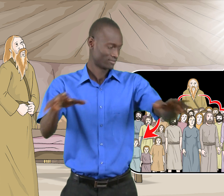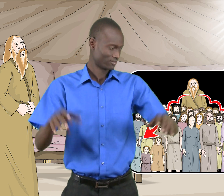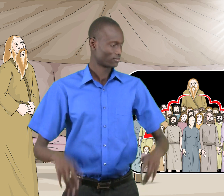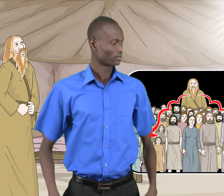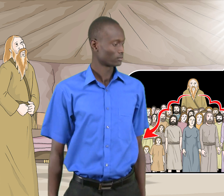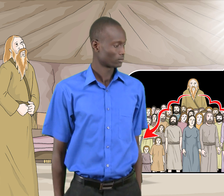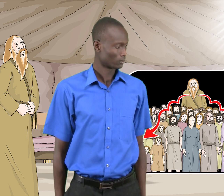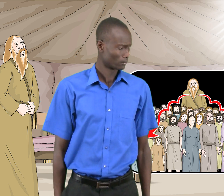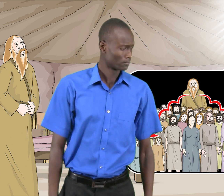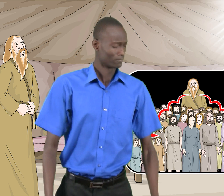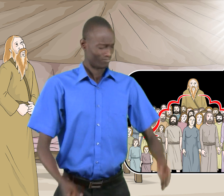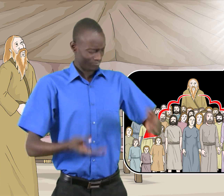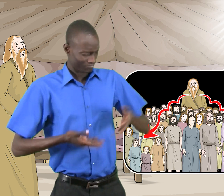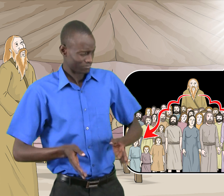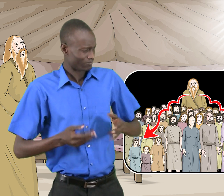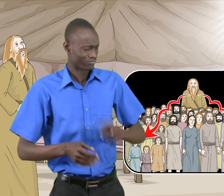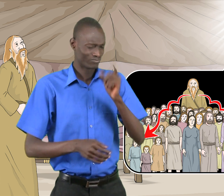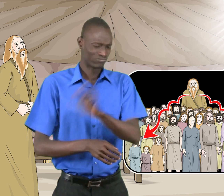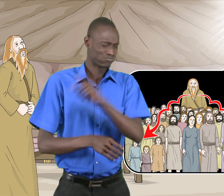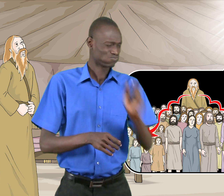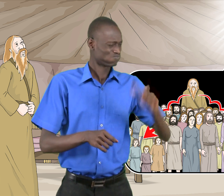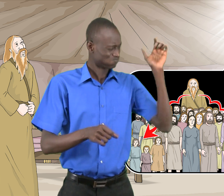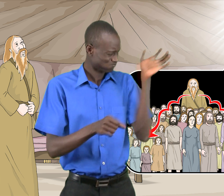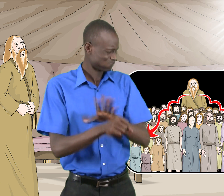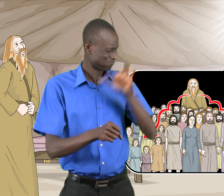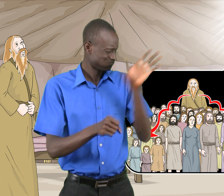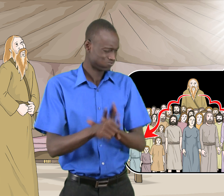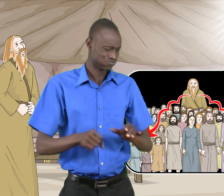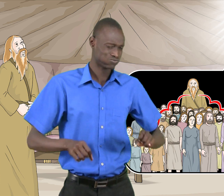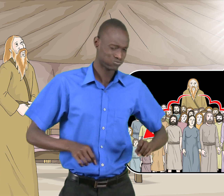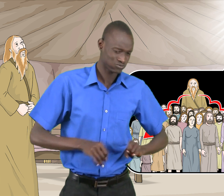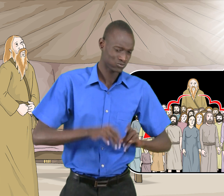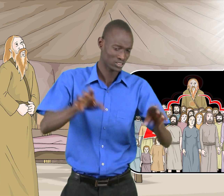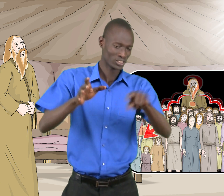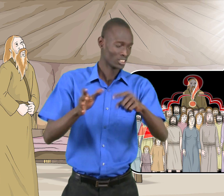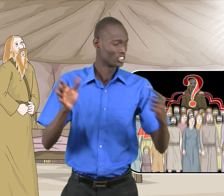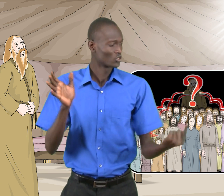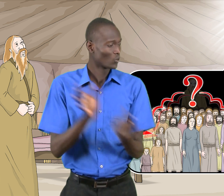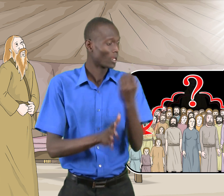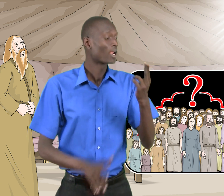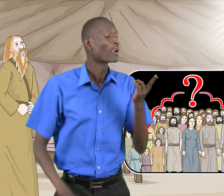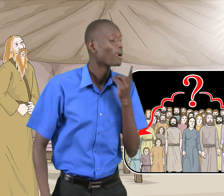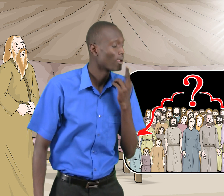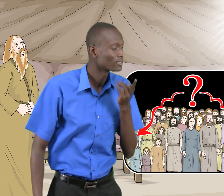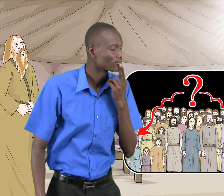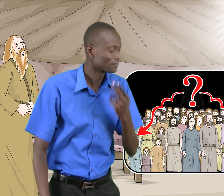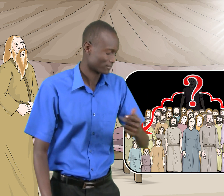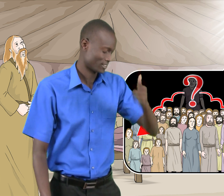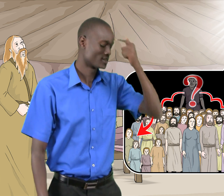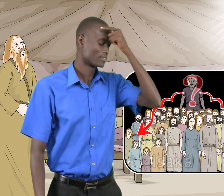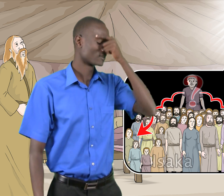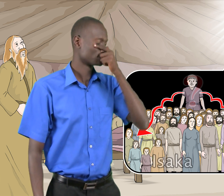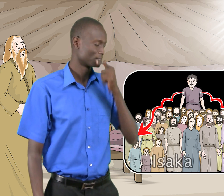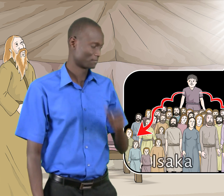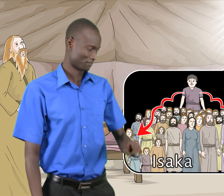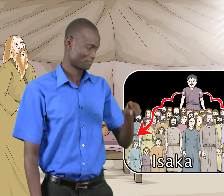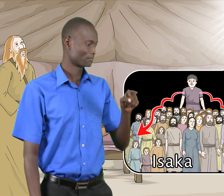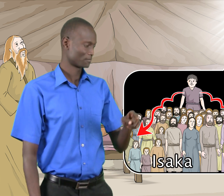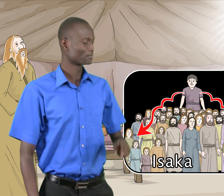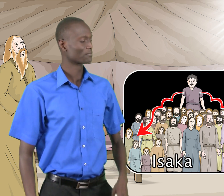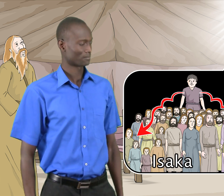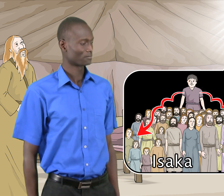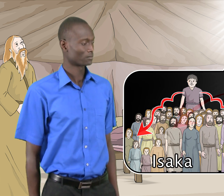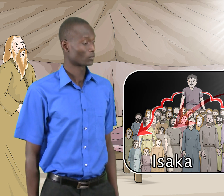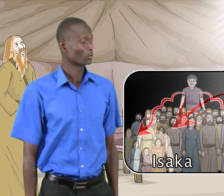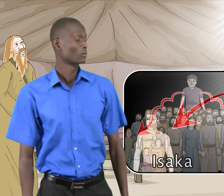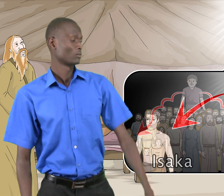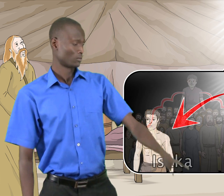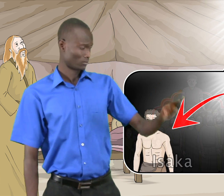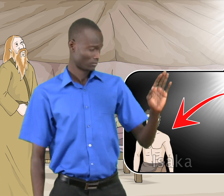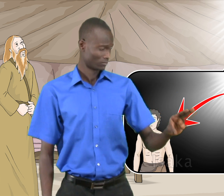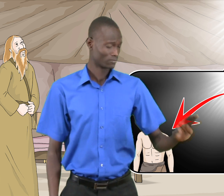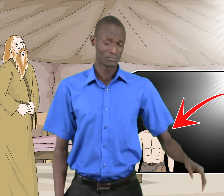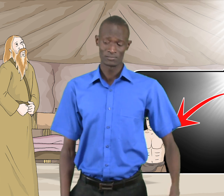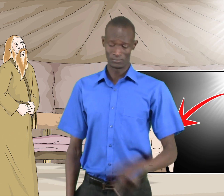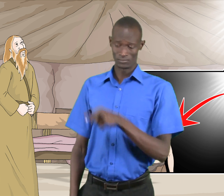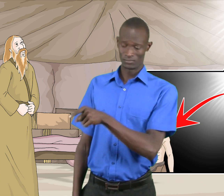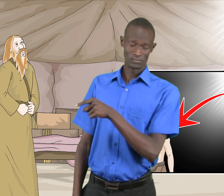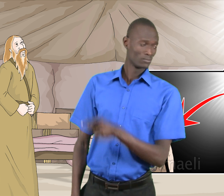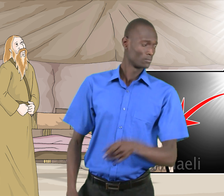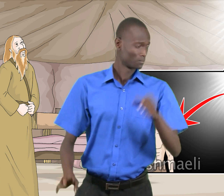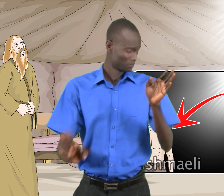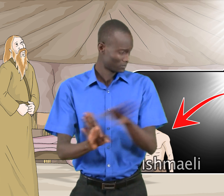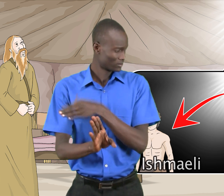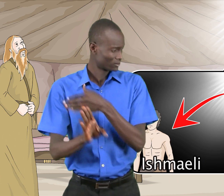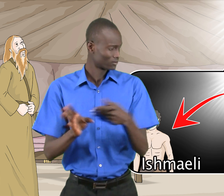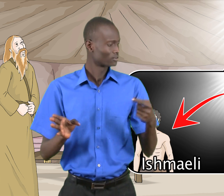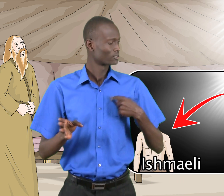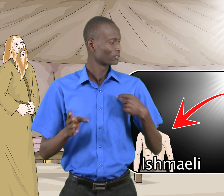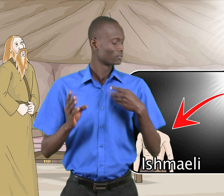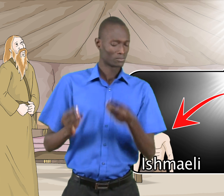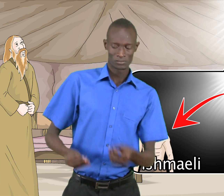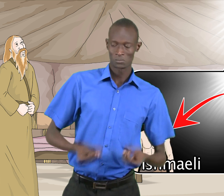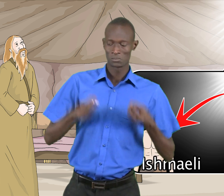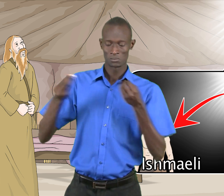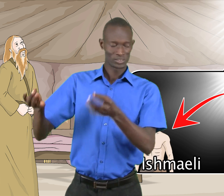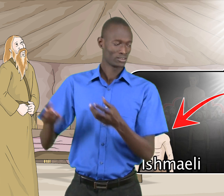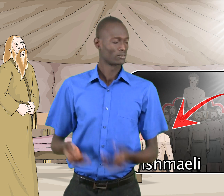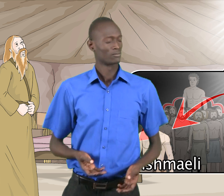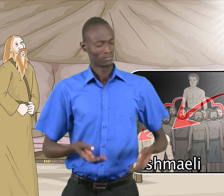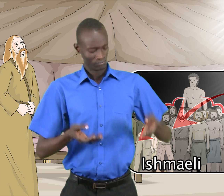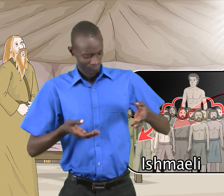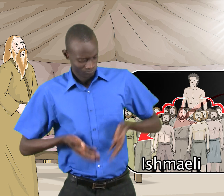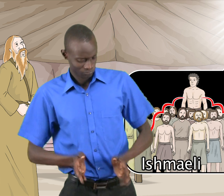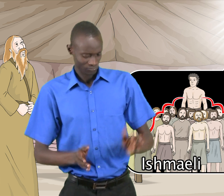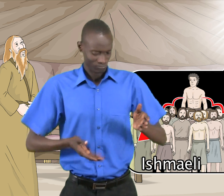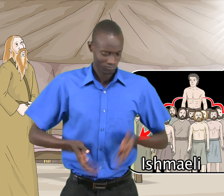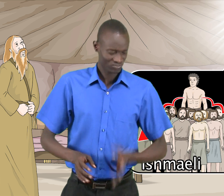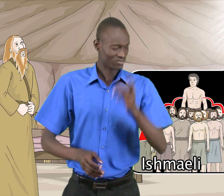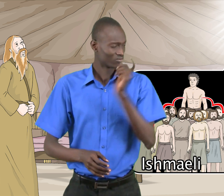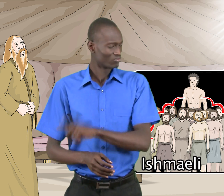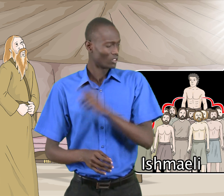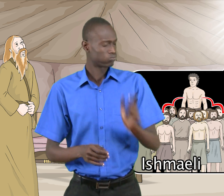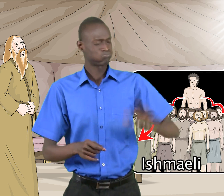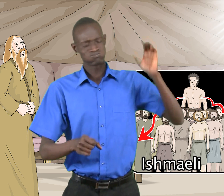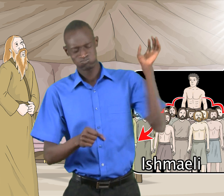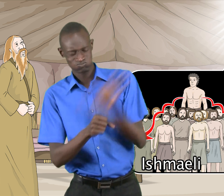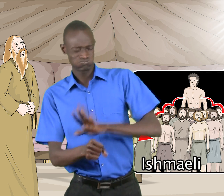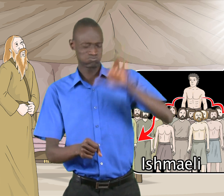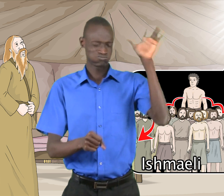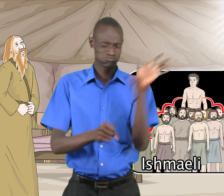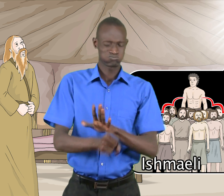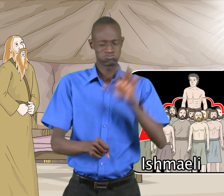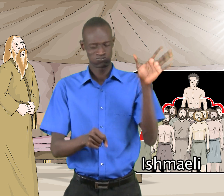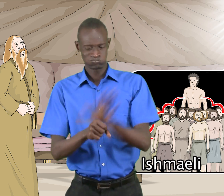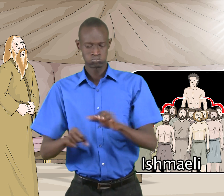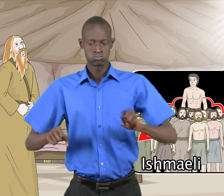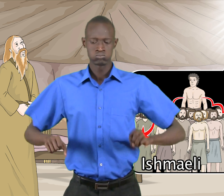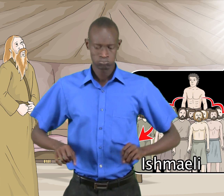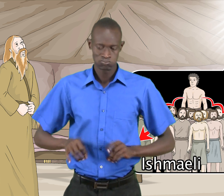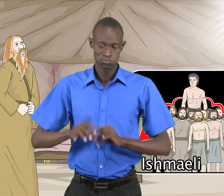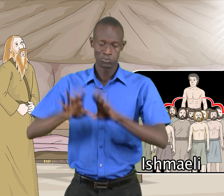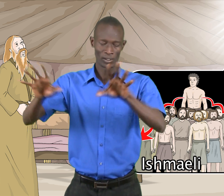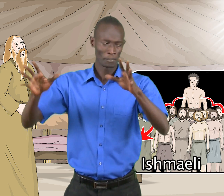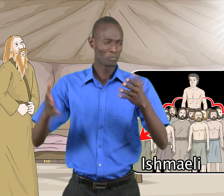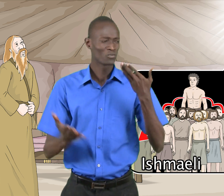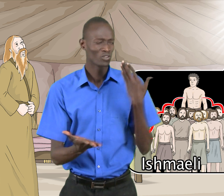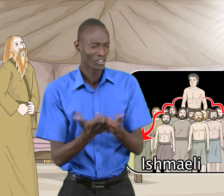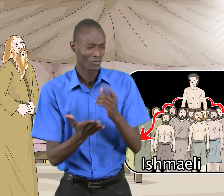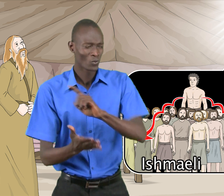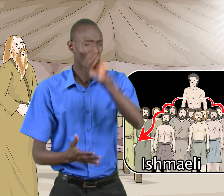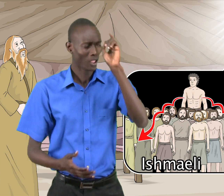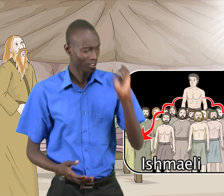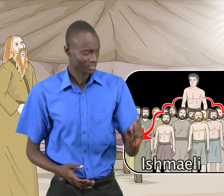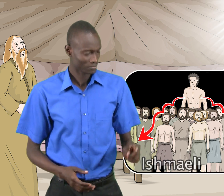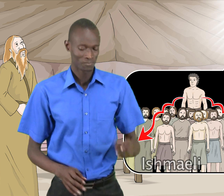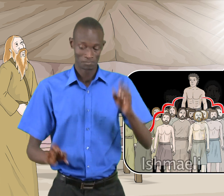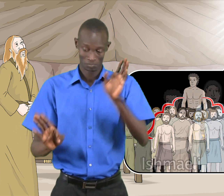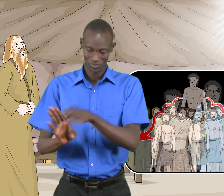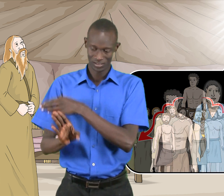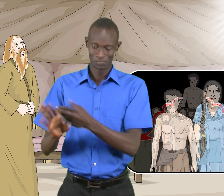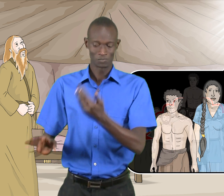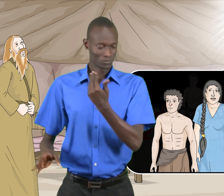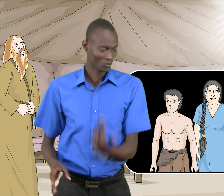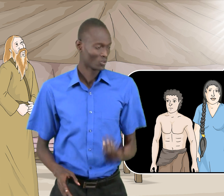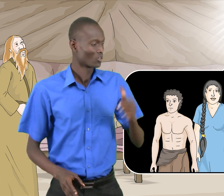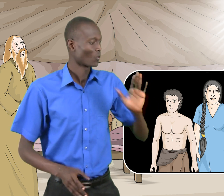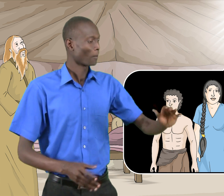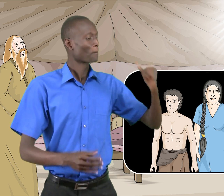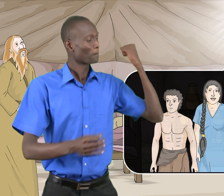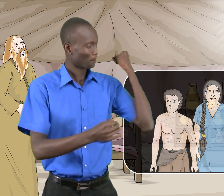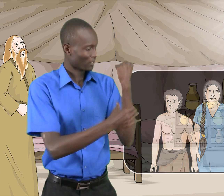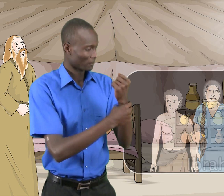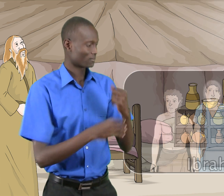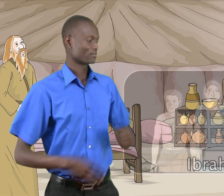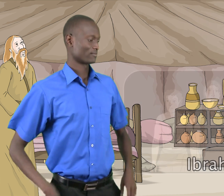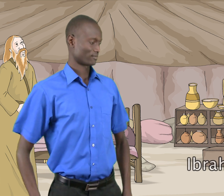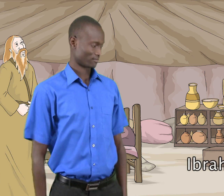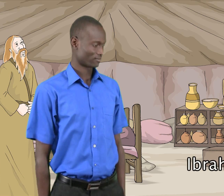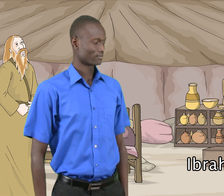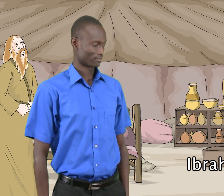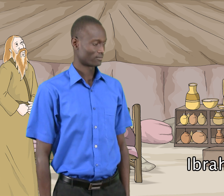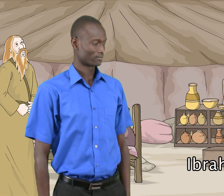But I will also make a nation of the slave woman’s son, because he is your offspring.”